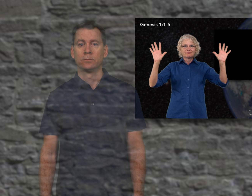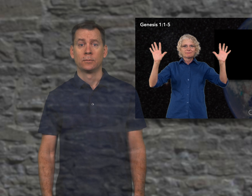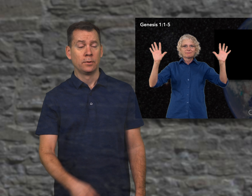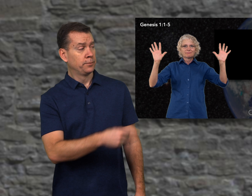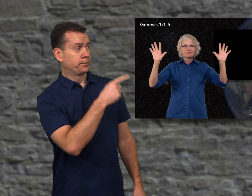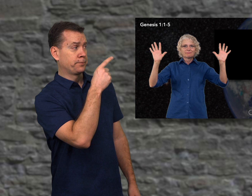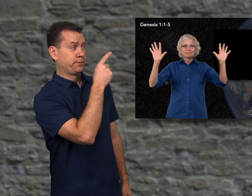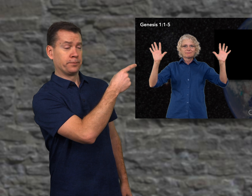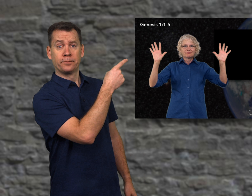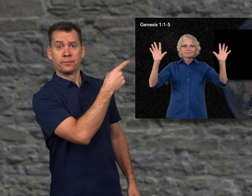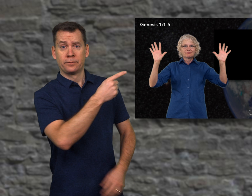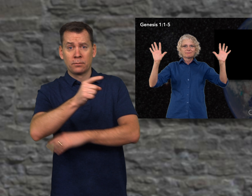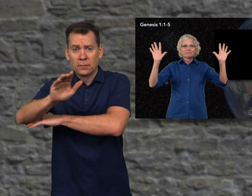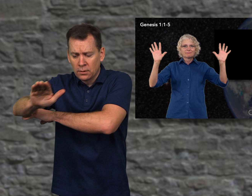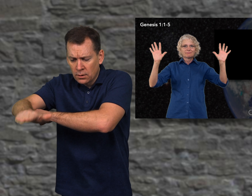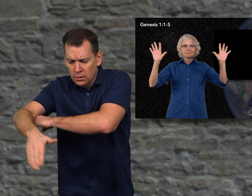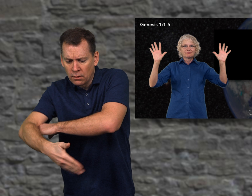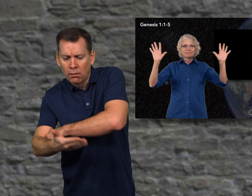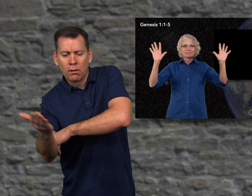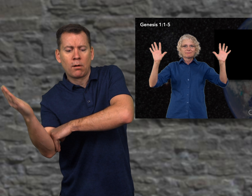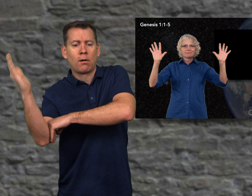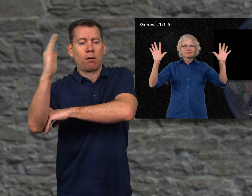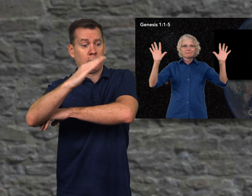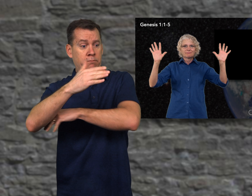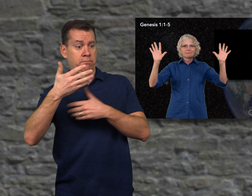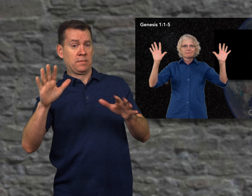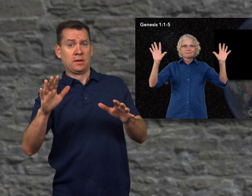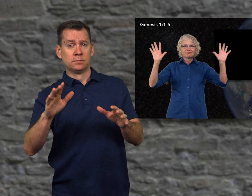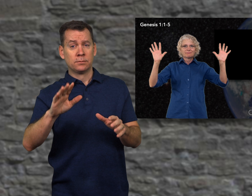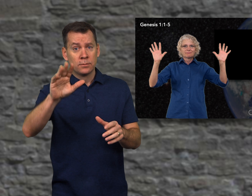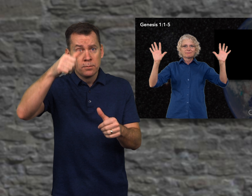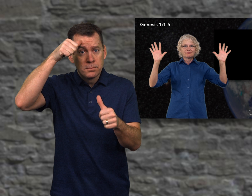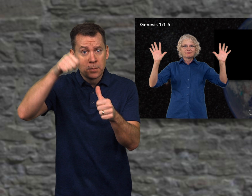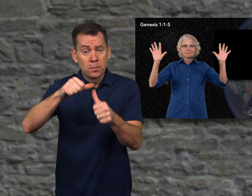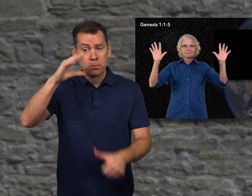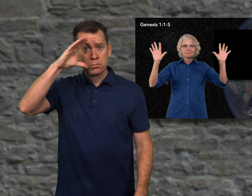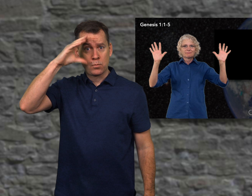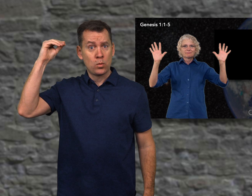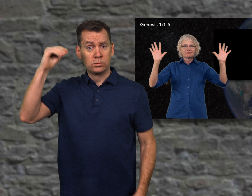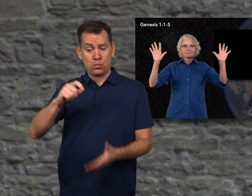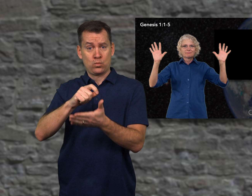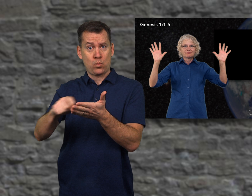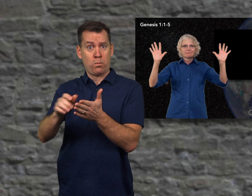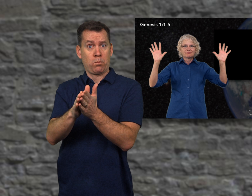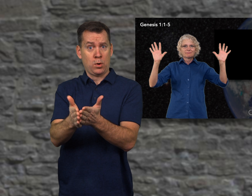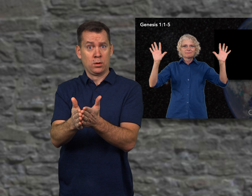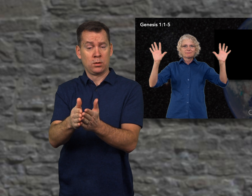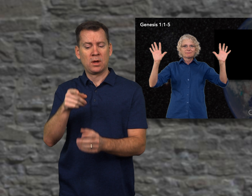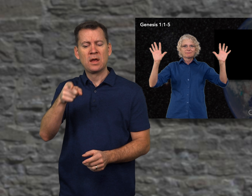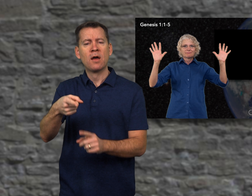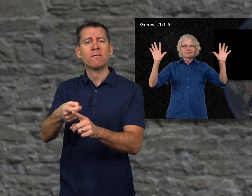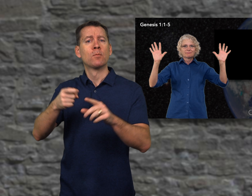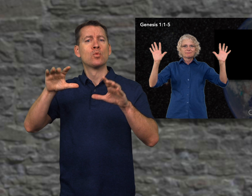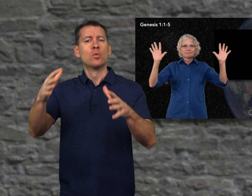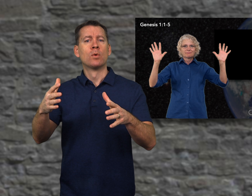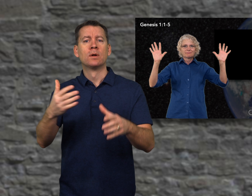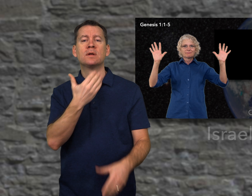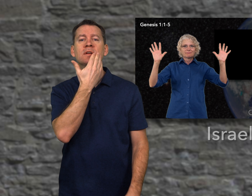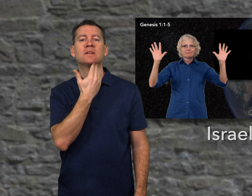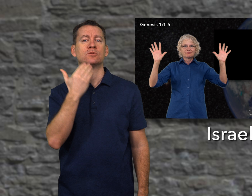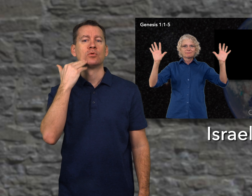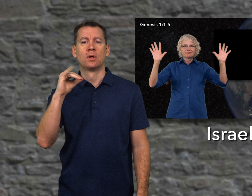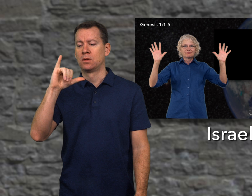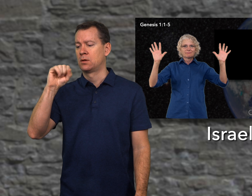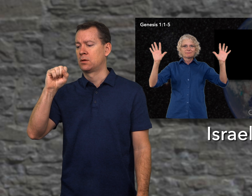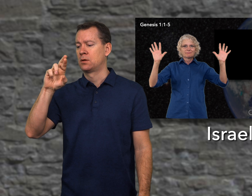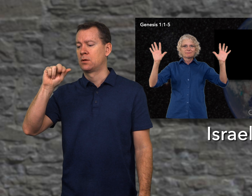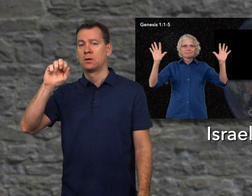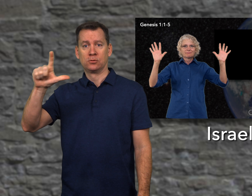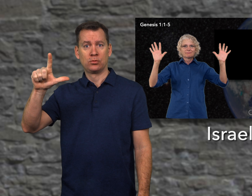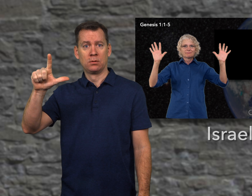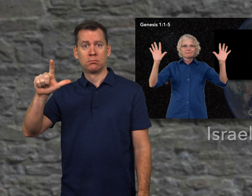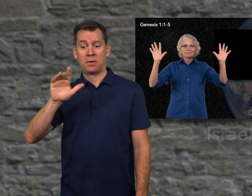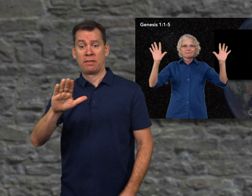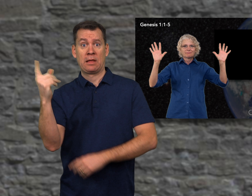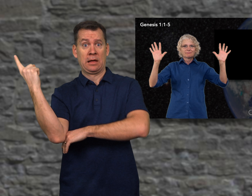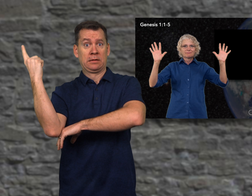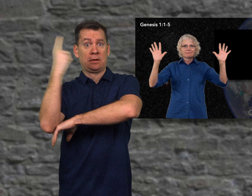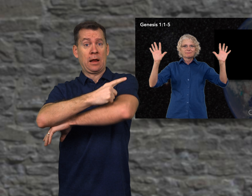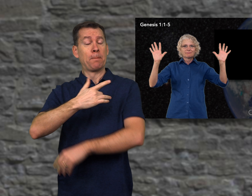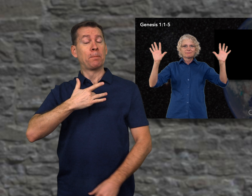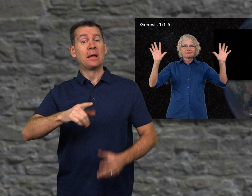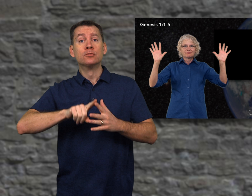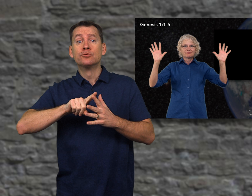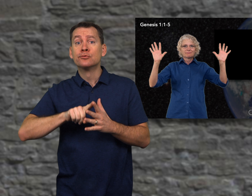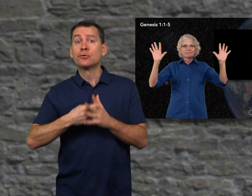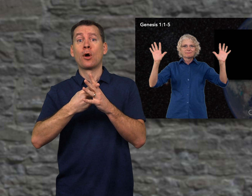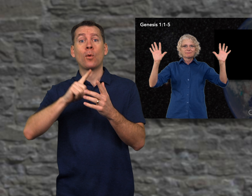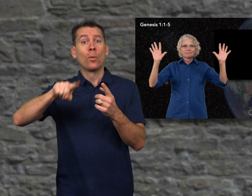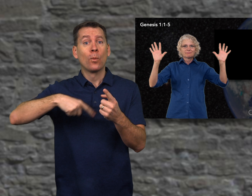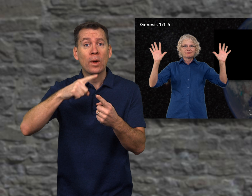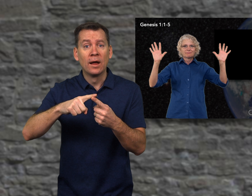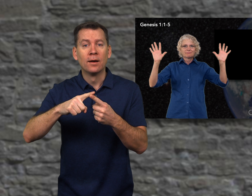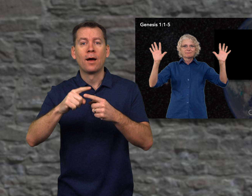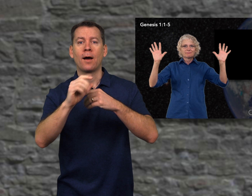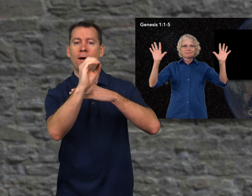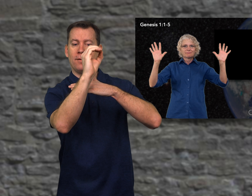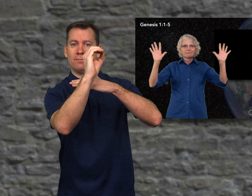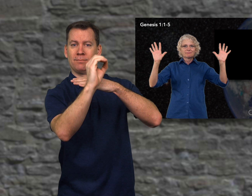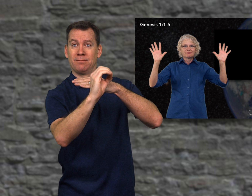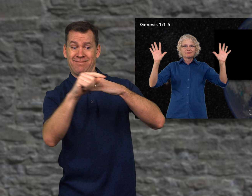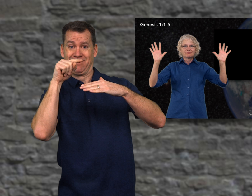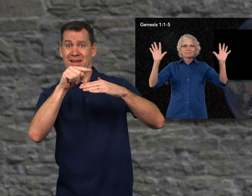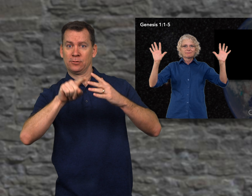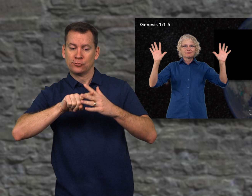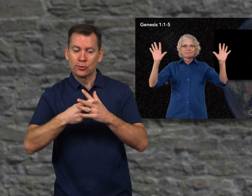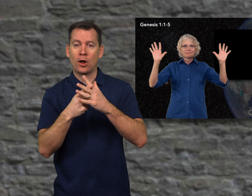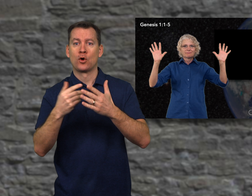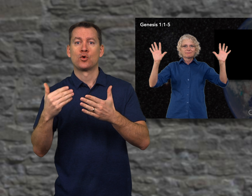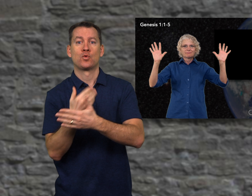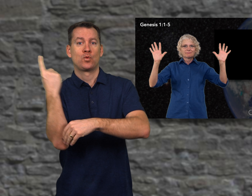God called the light “day,” and the darkness He called “night.”